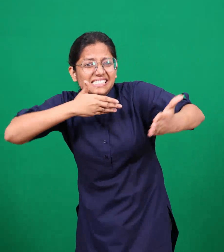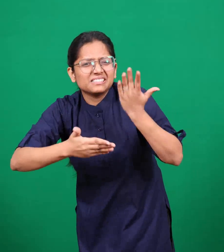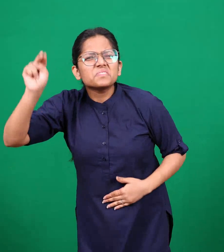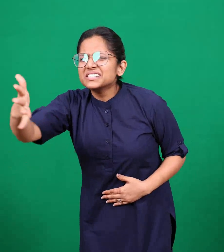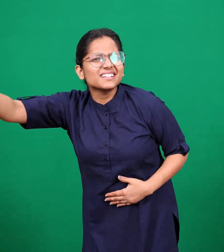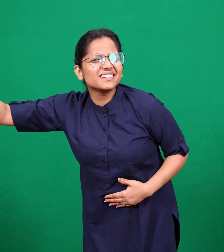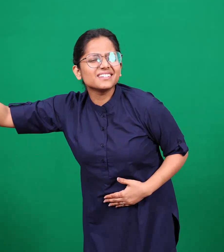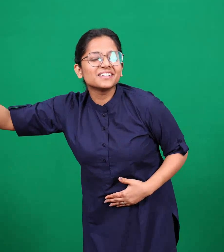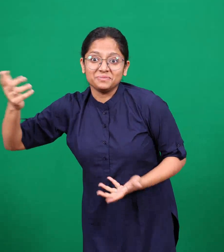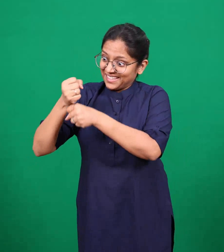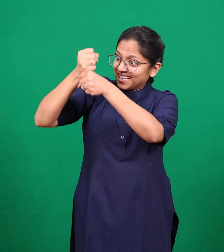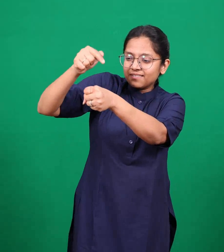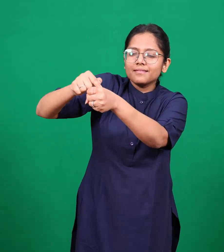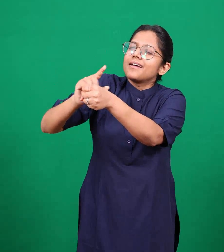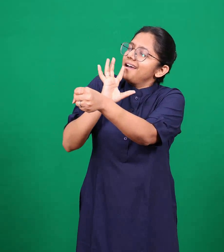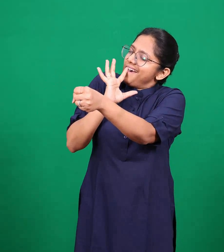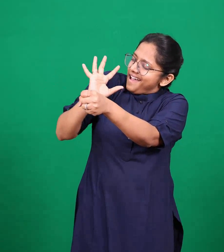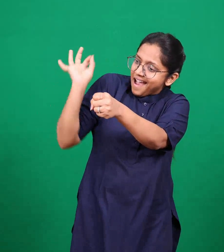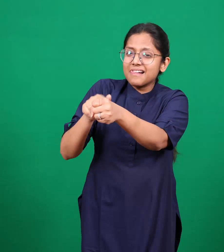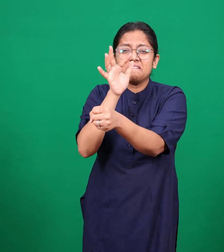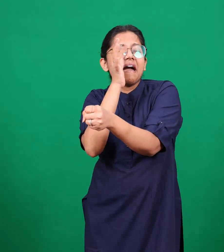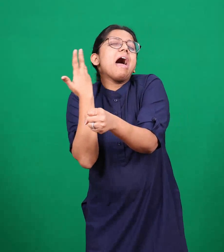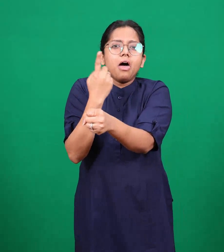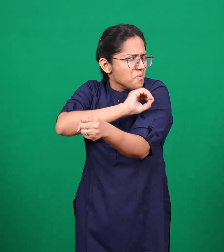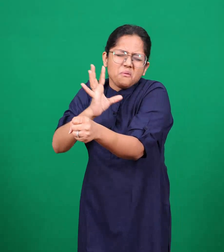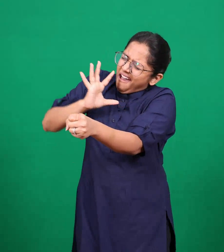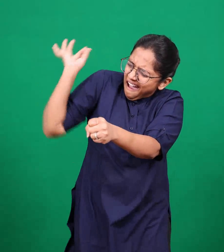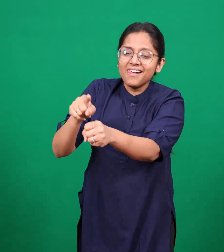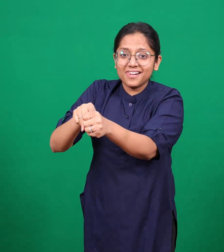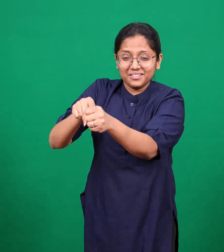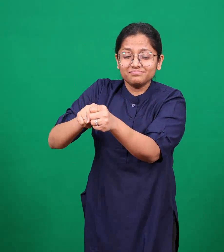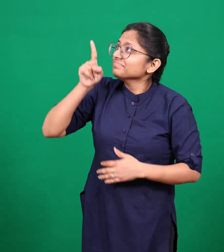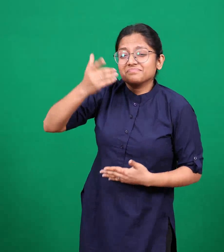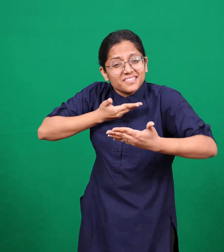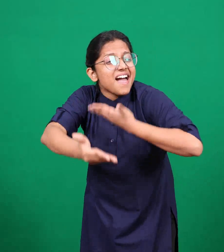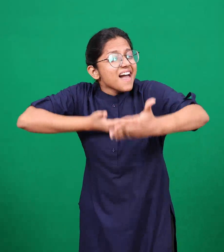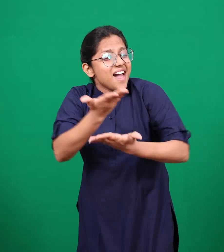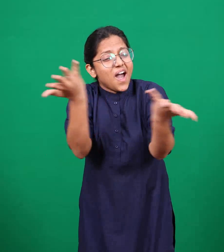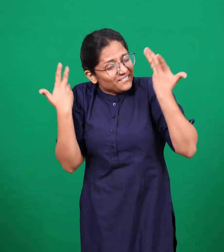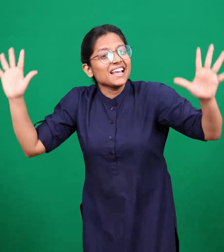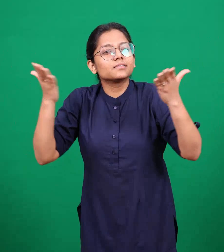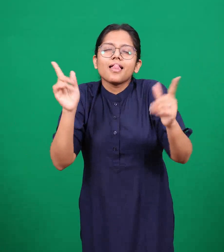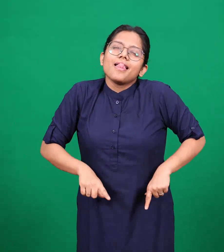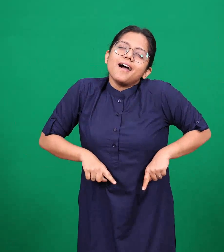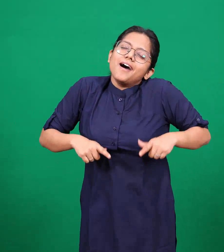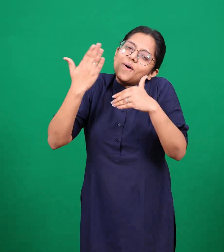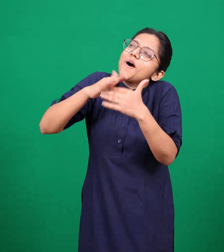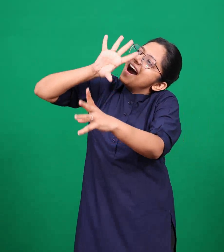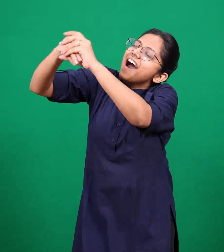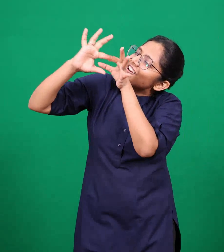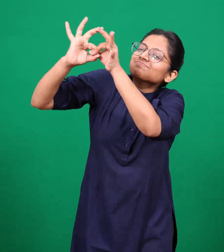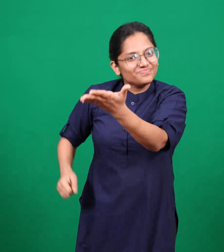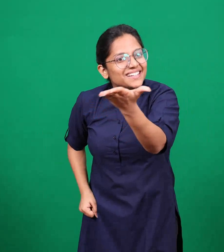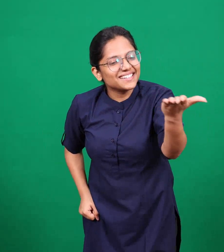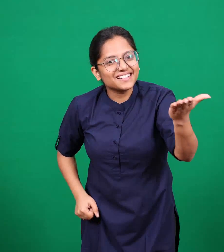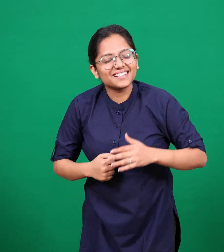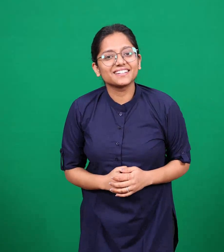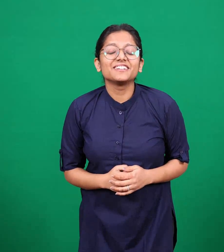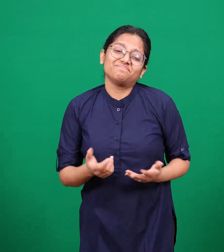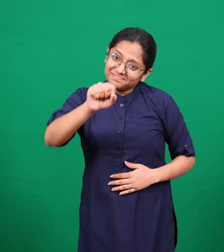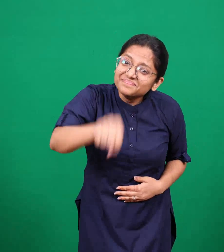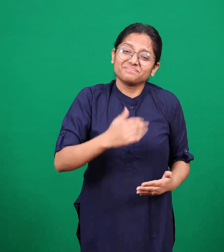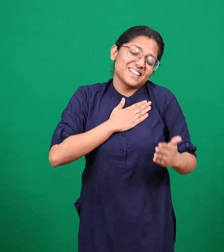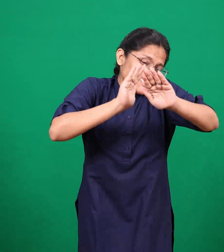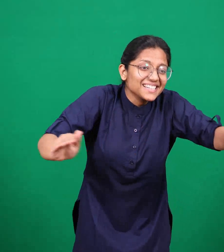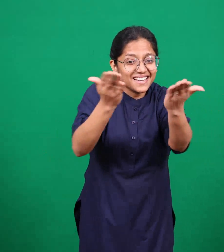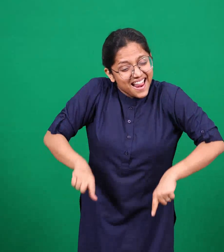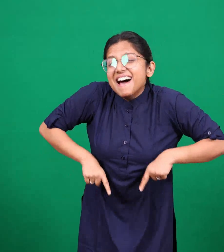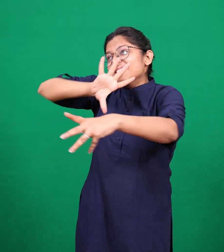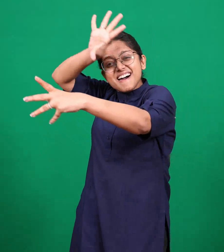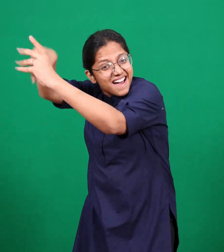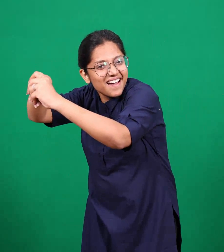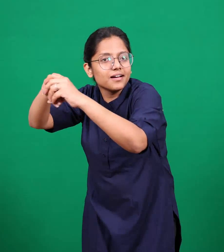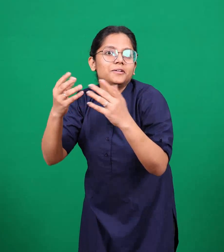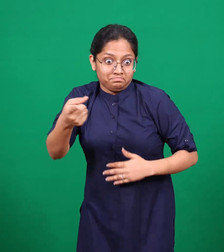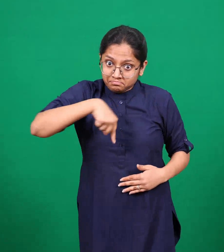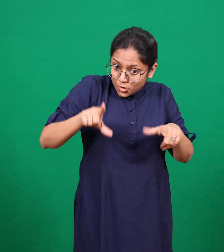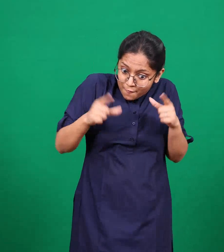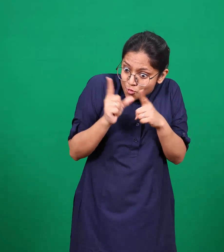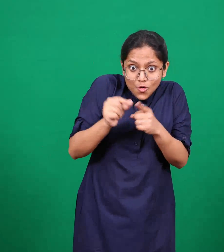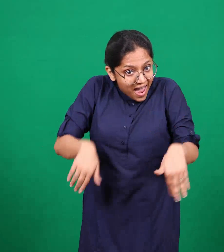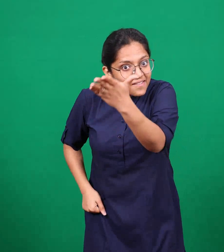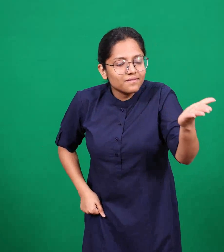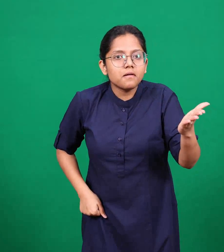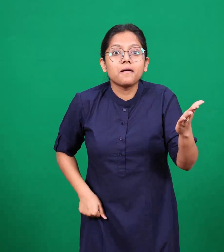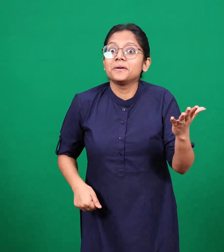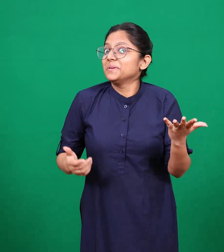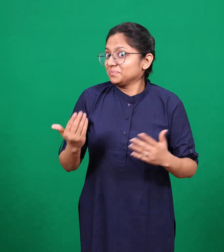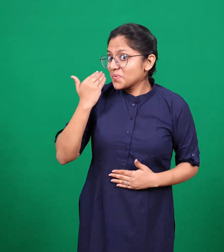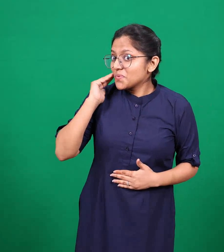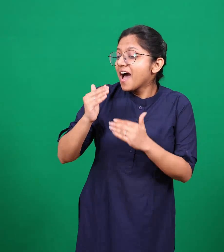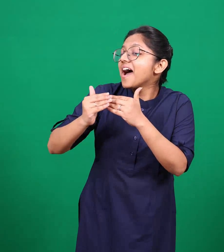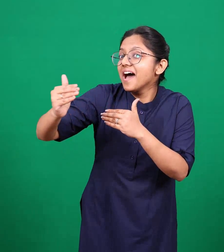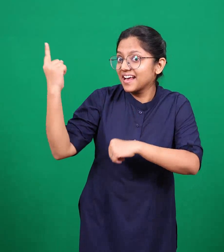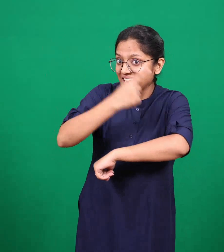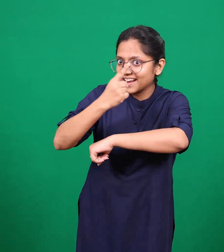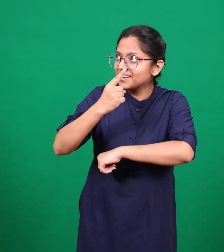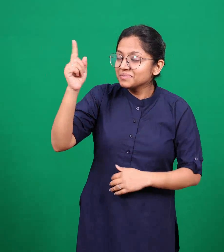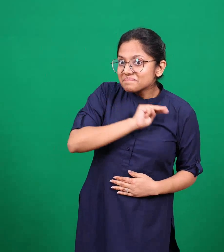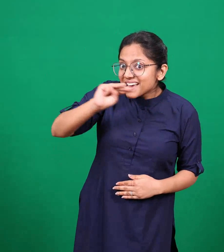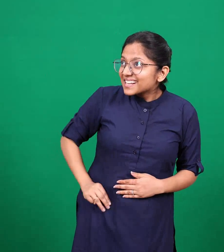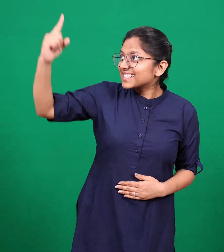But just as His true and genuine anointing teaches you about all things, so remain in Him as you have been taught.